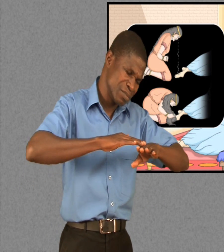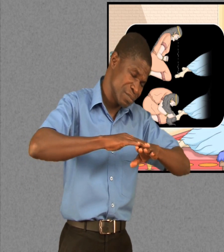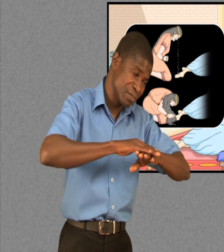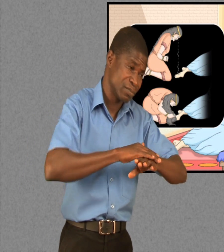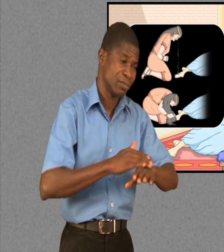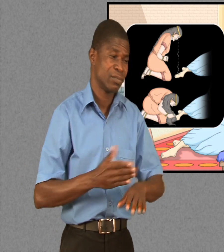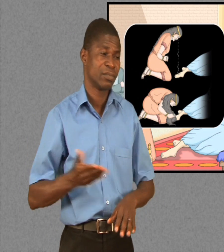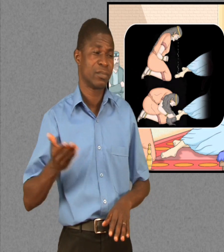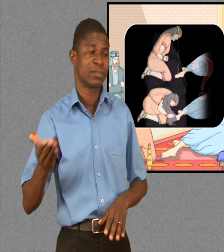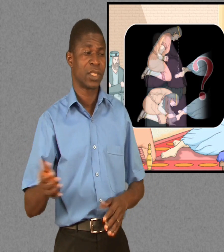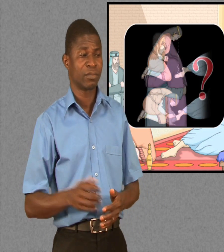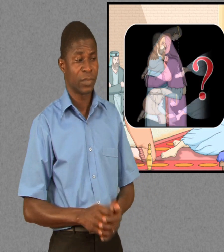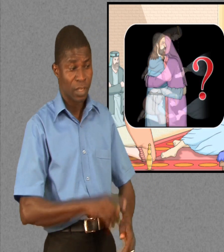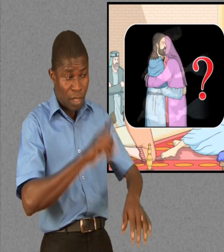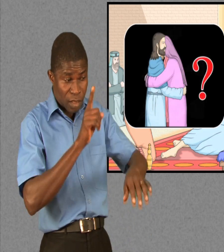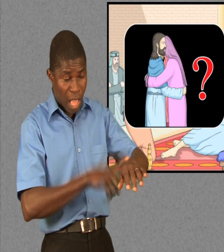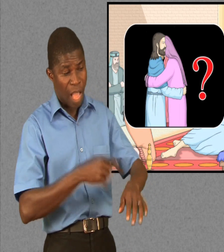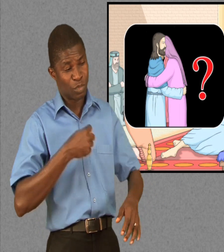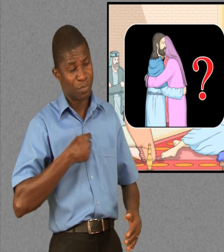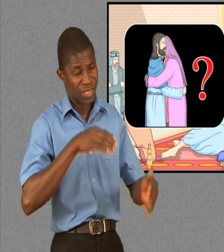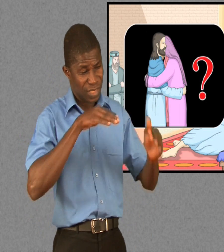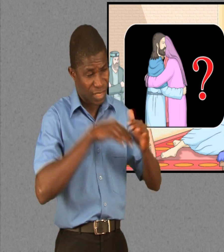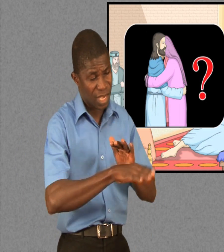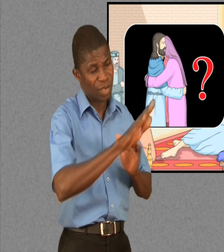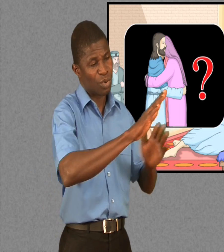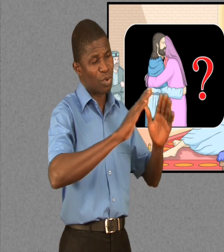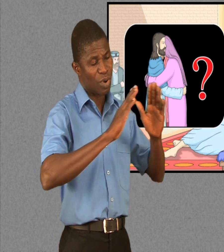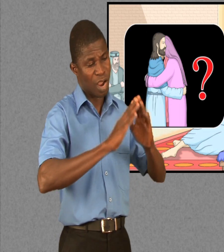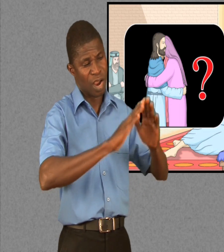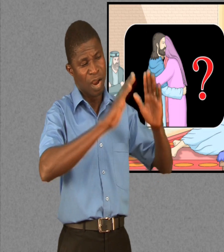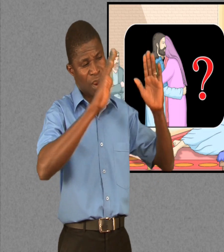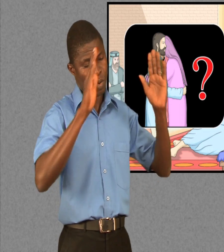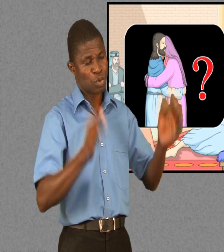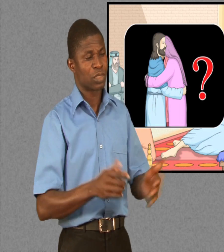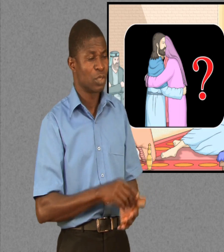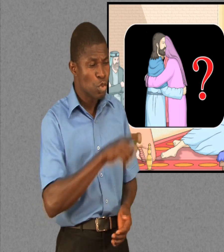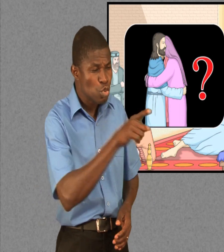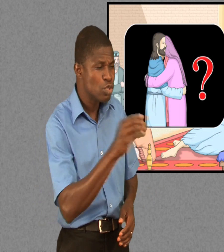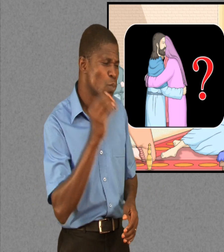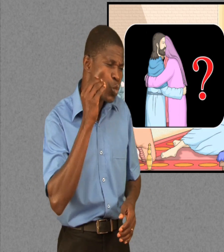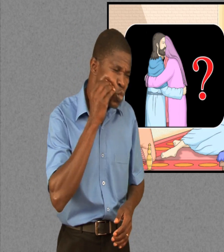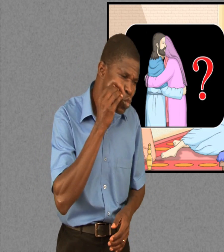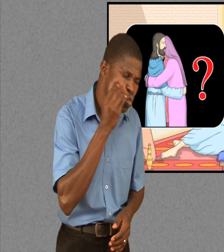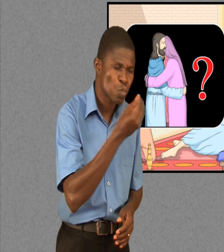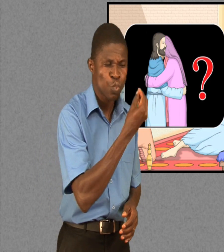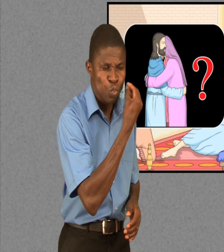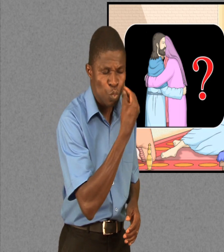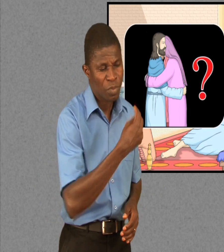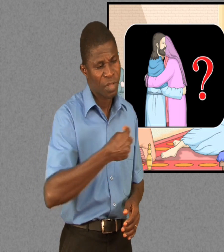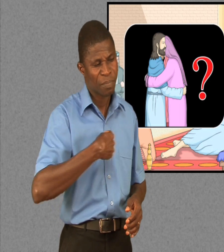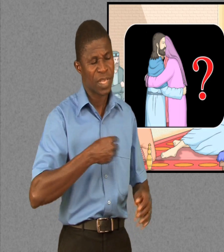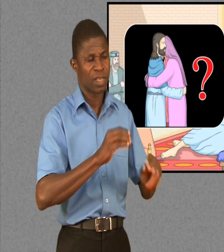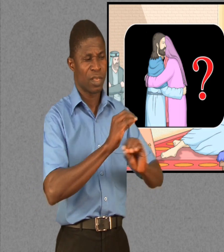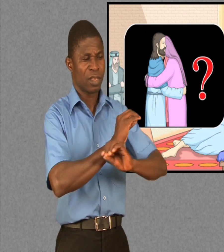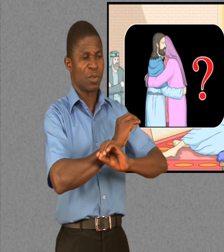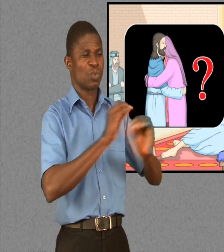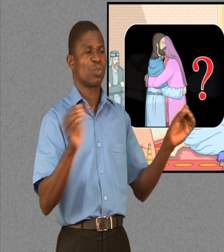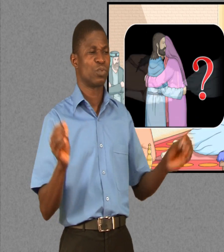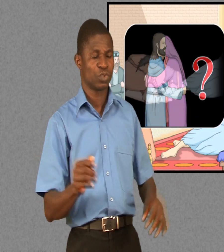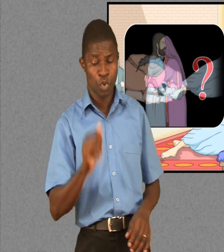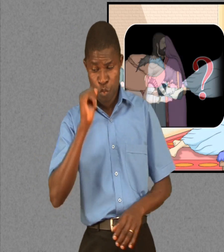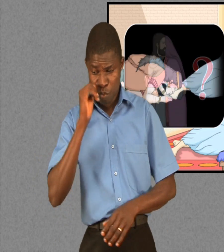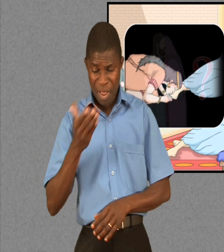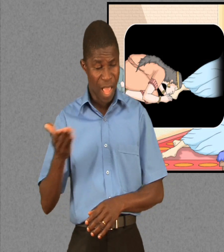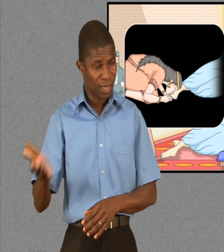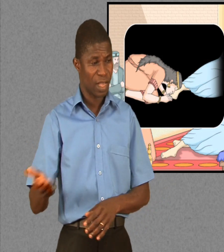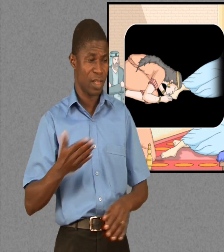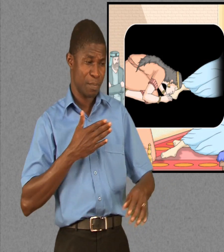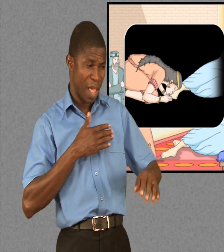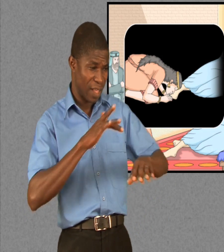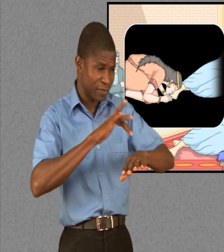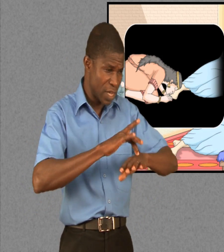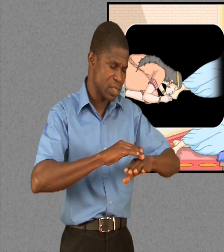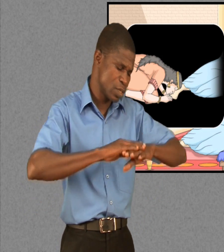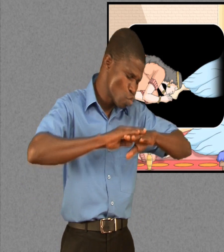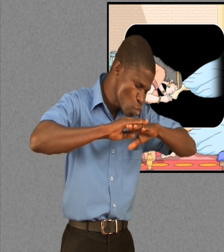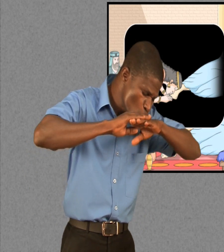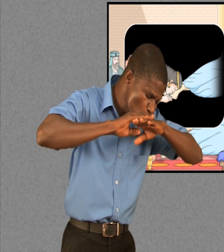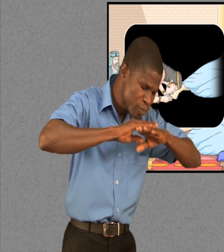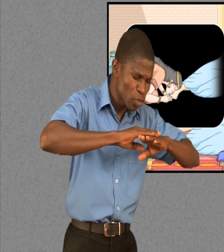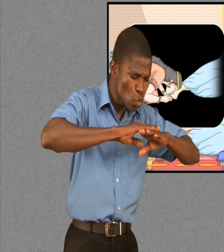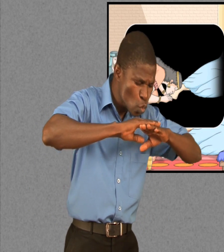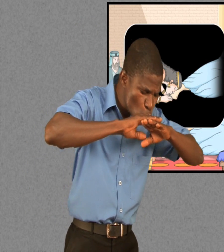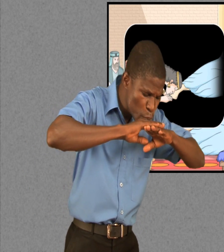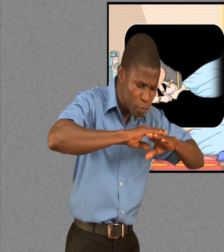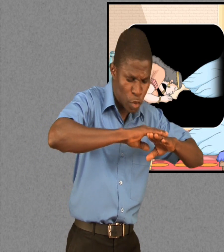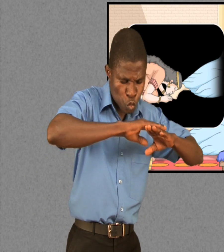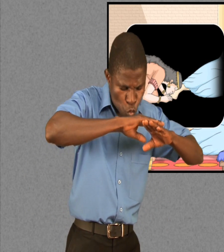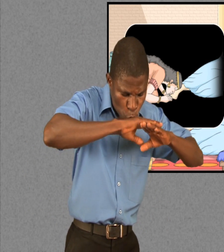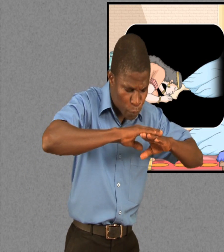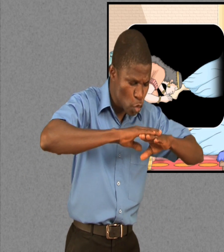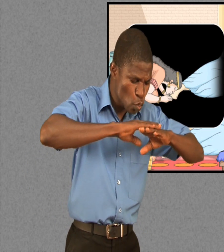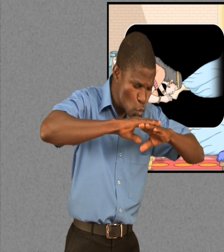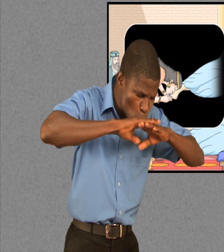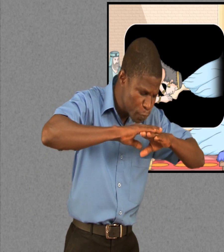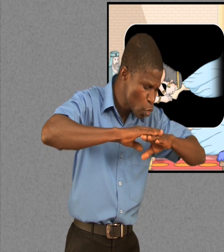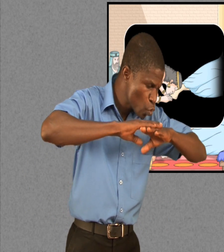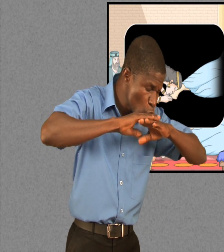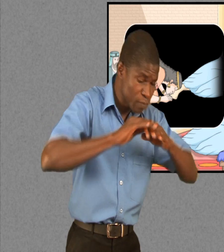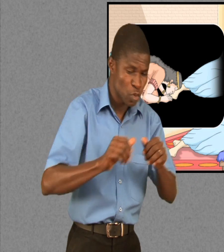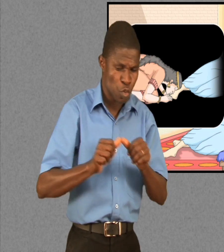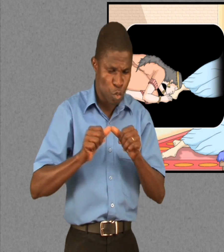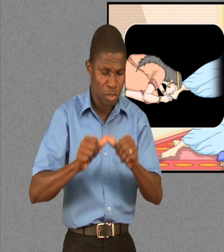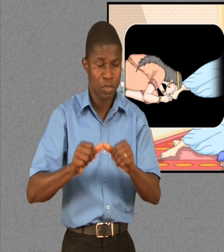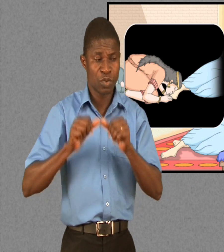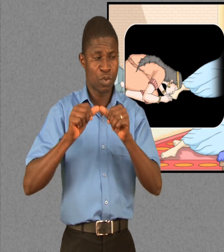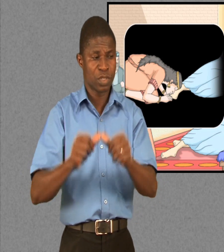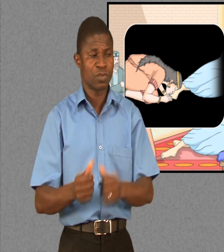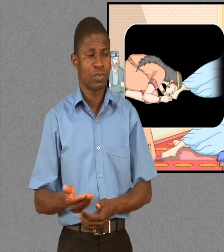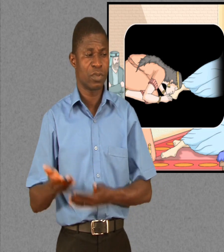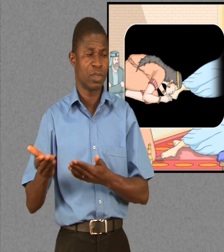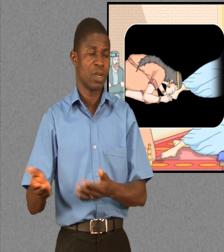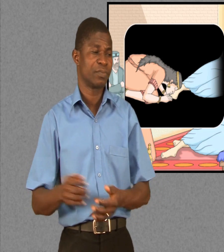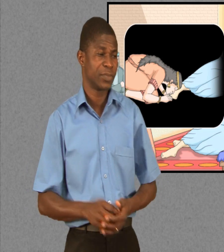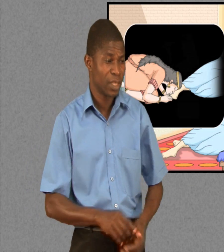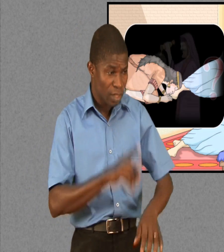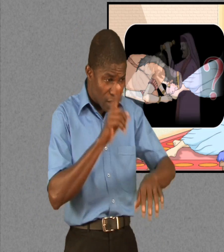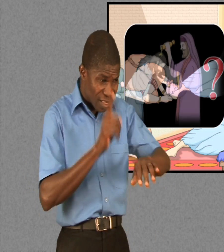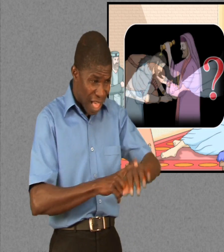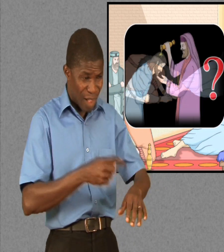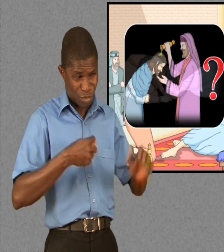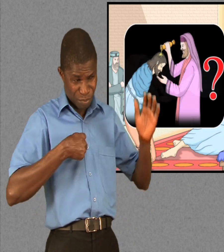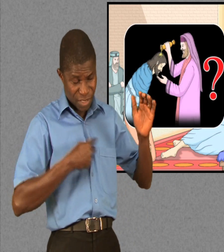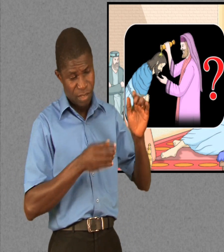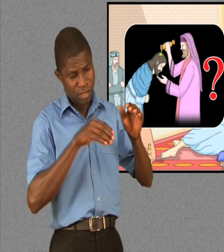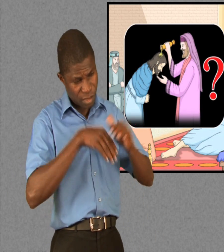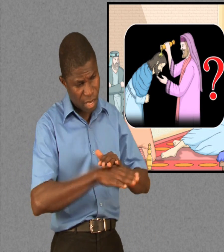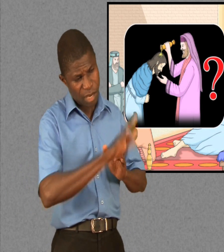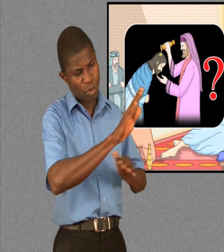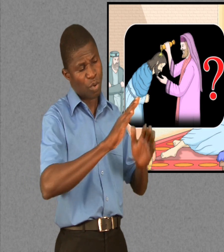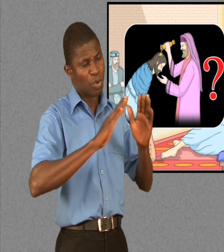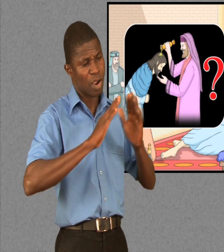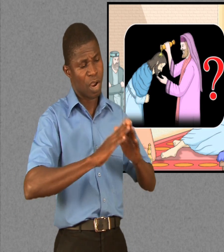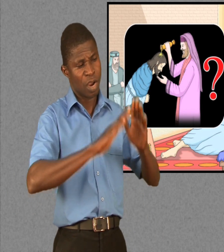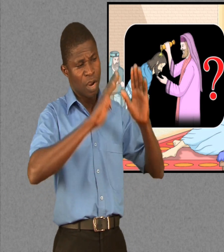You did not greet Me with a kiss, but she has not stopped kissing My feet since I arrived.